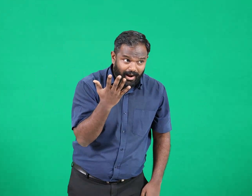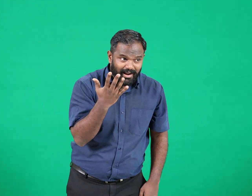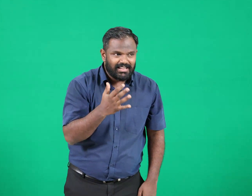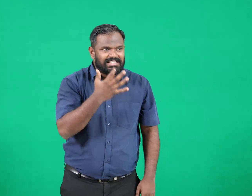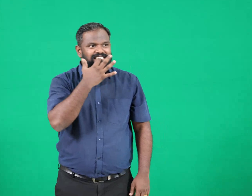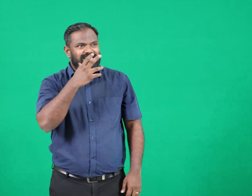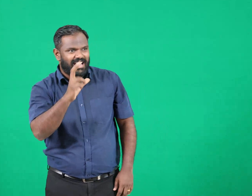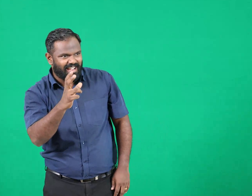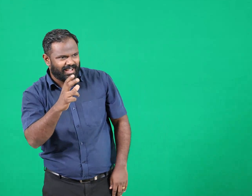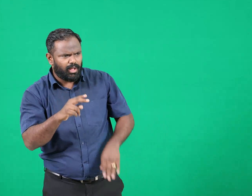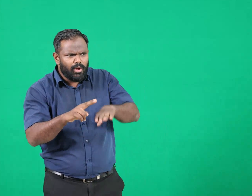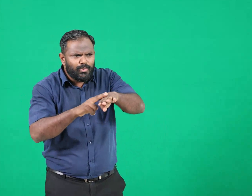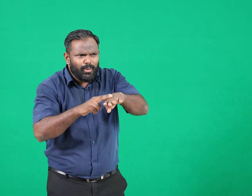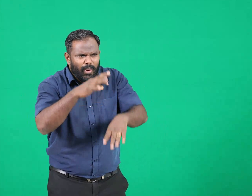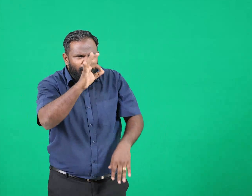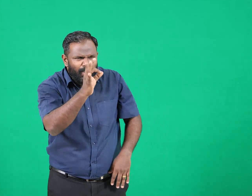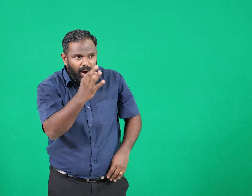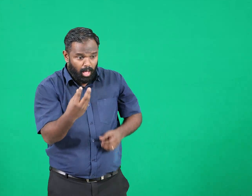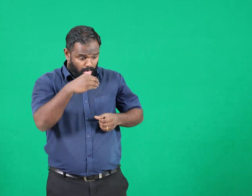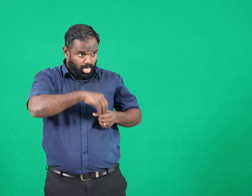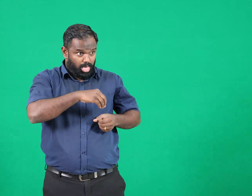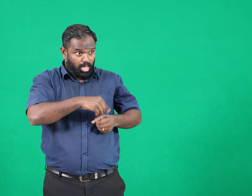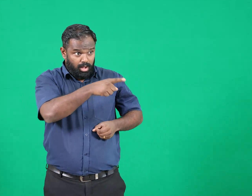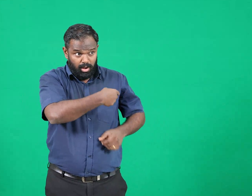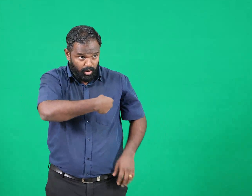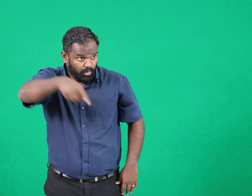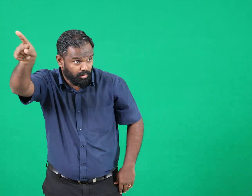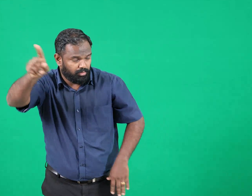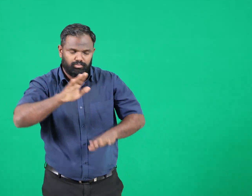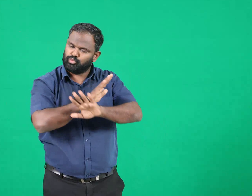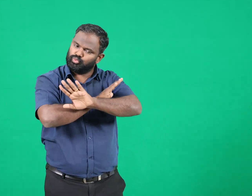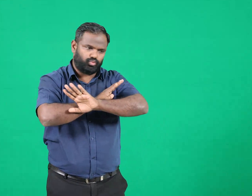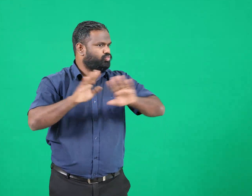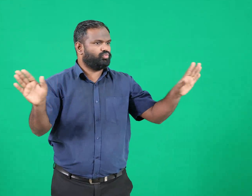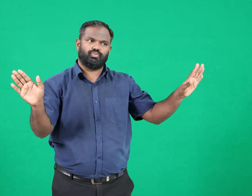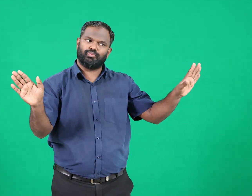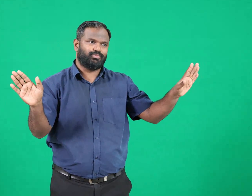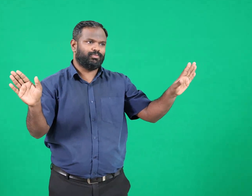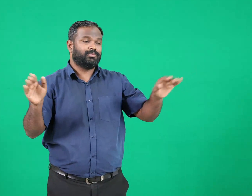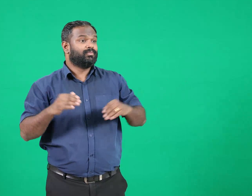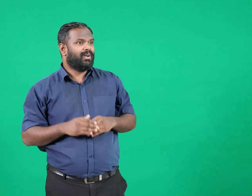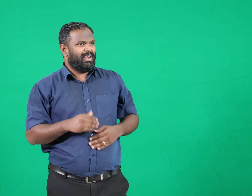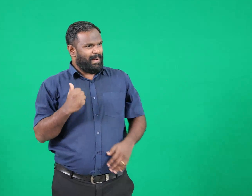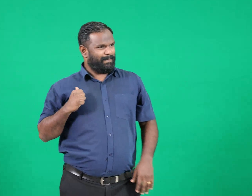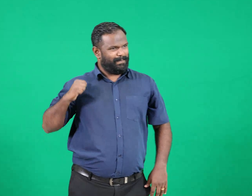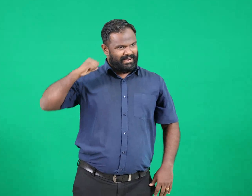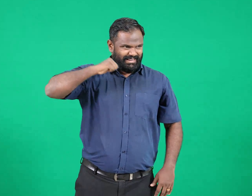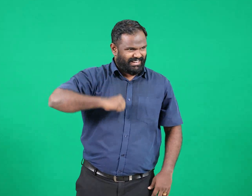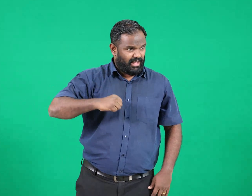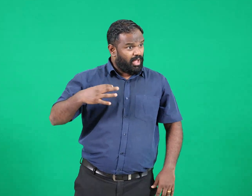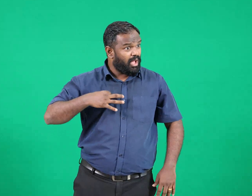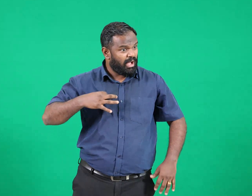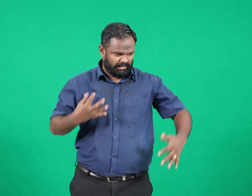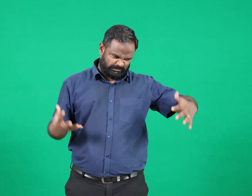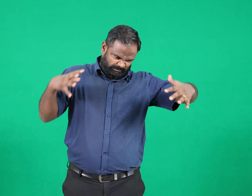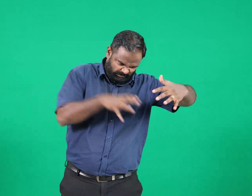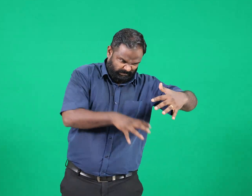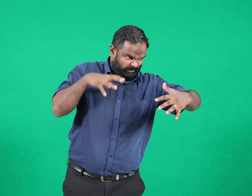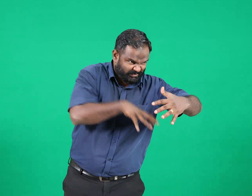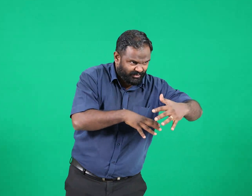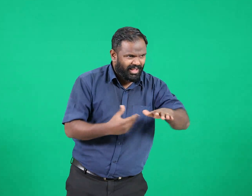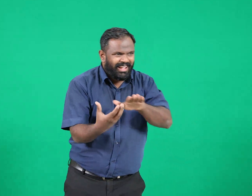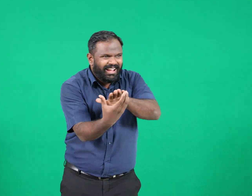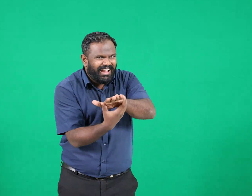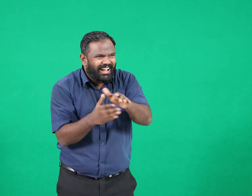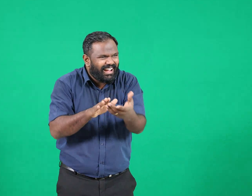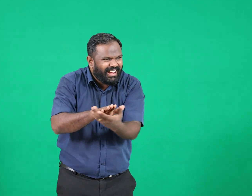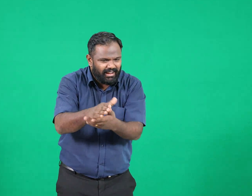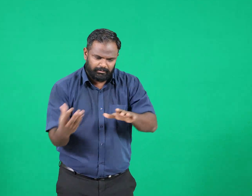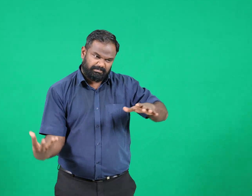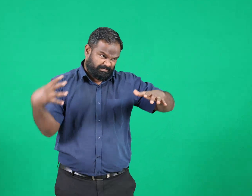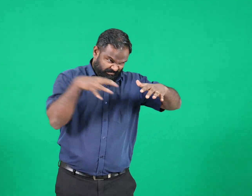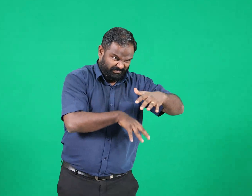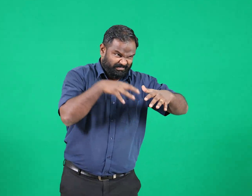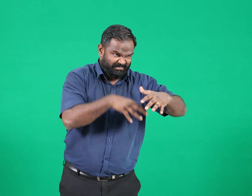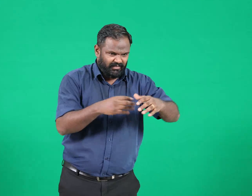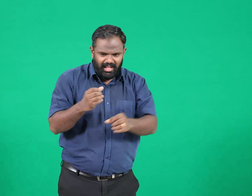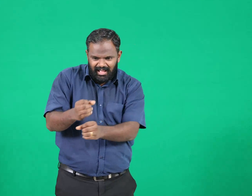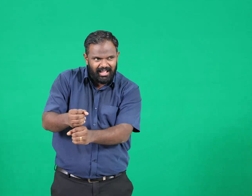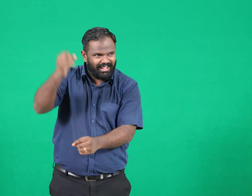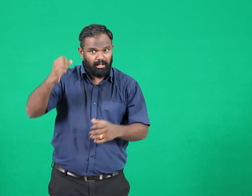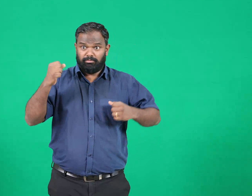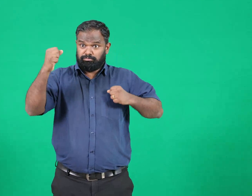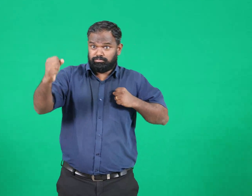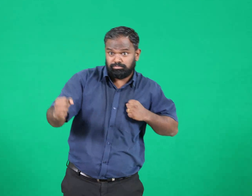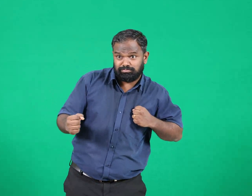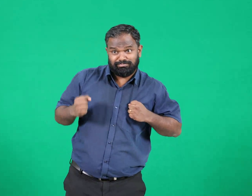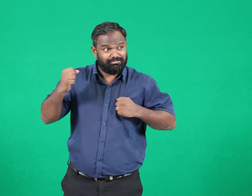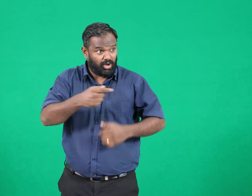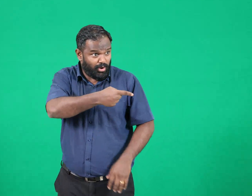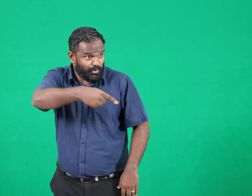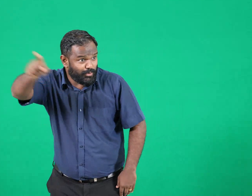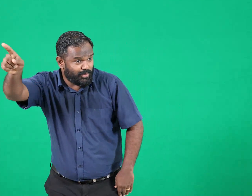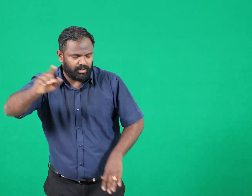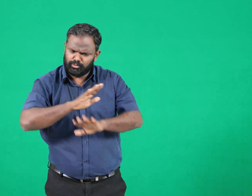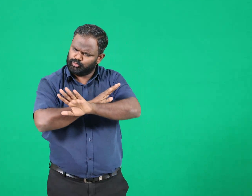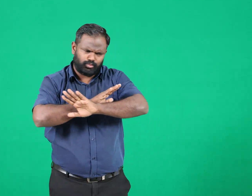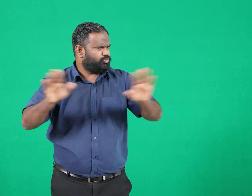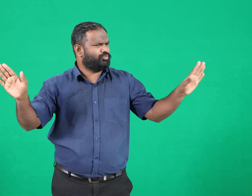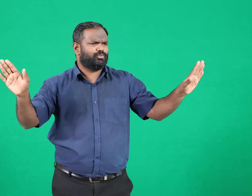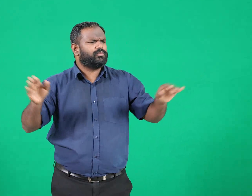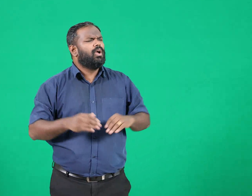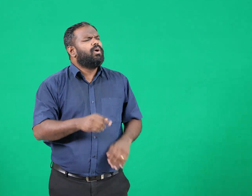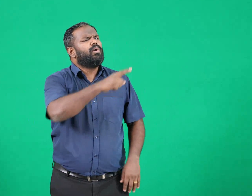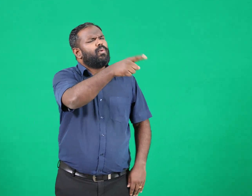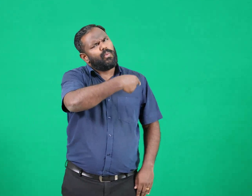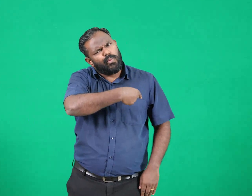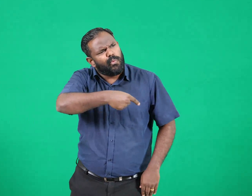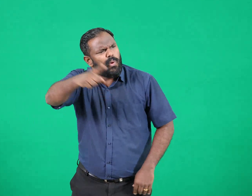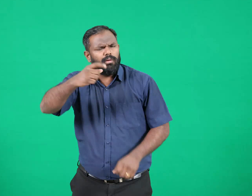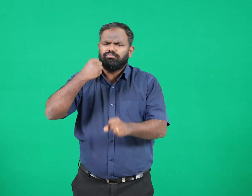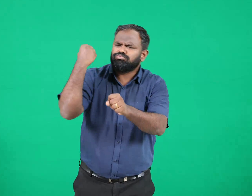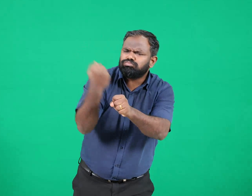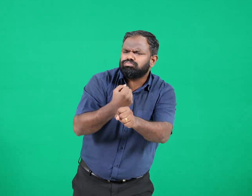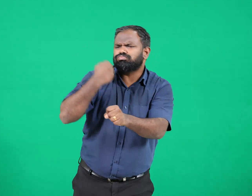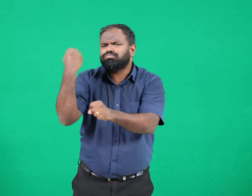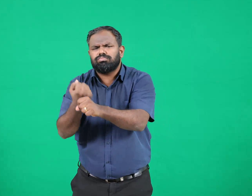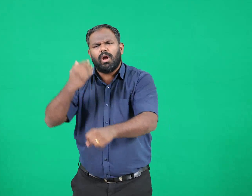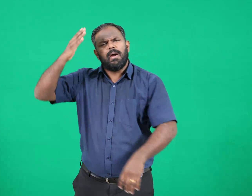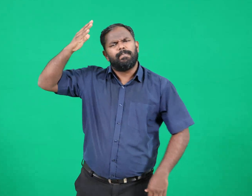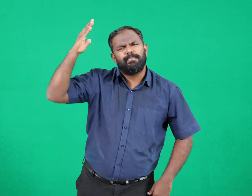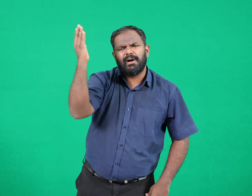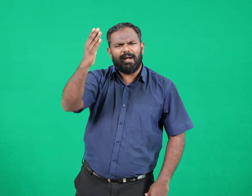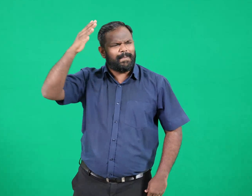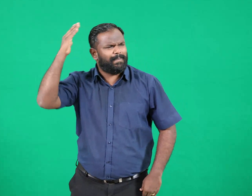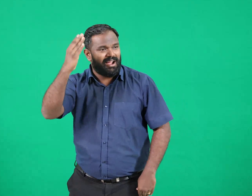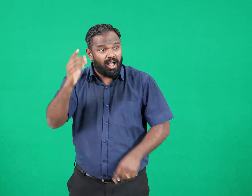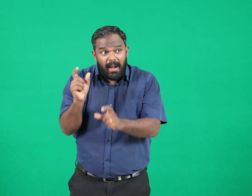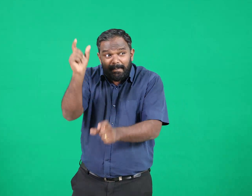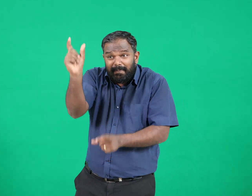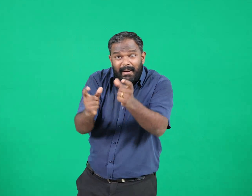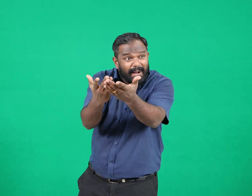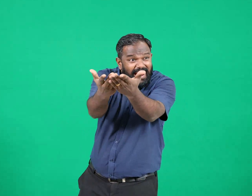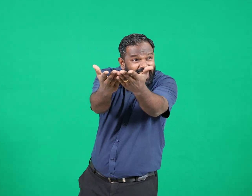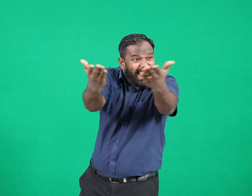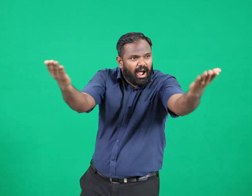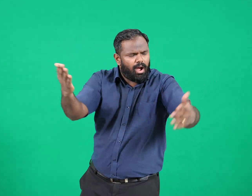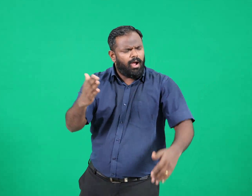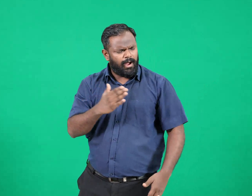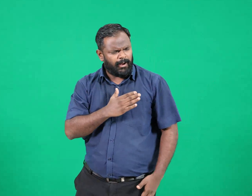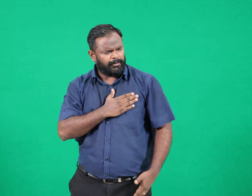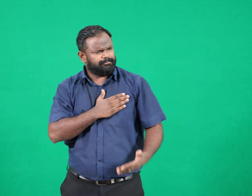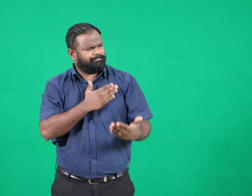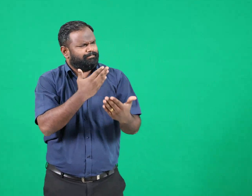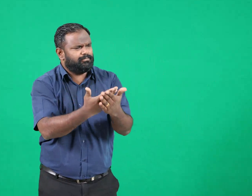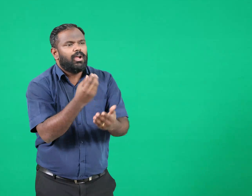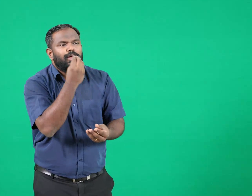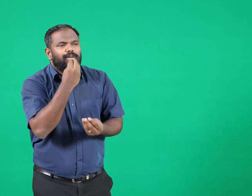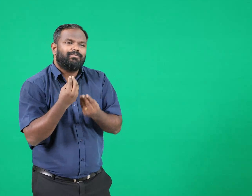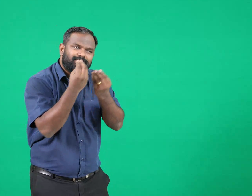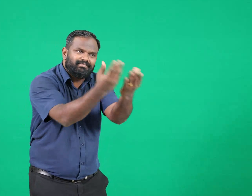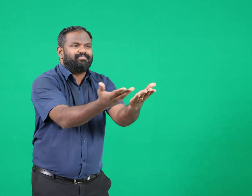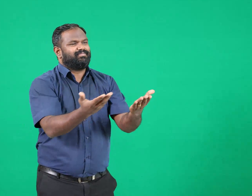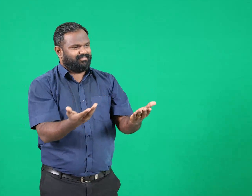Take no bag for the road, or second tunic, or sandals, or staff;